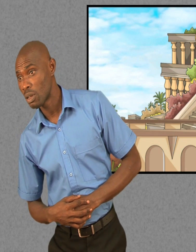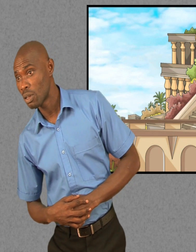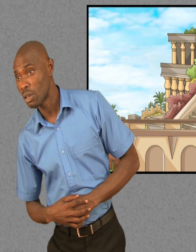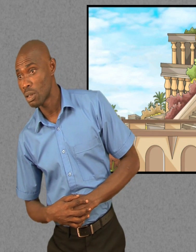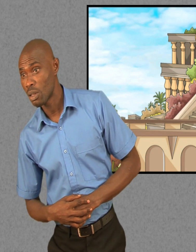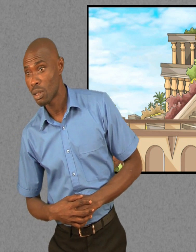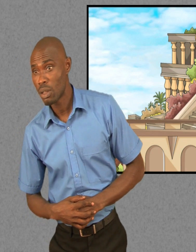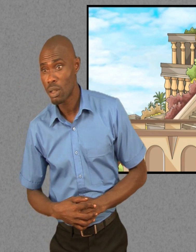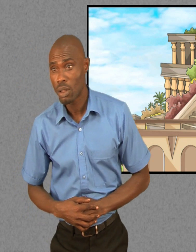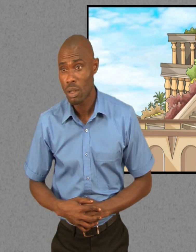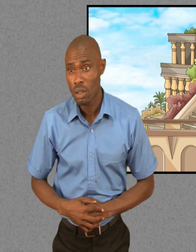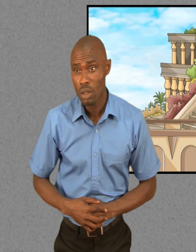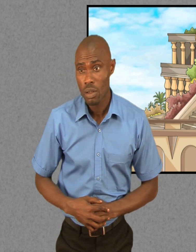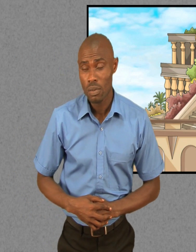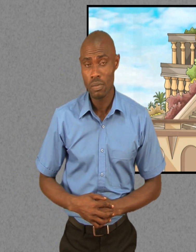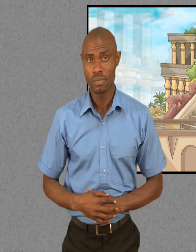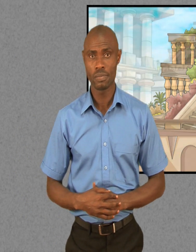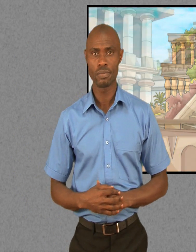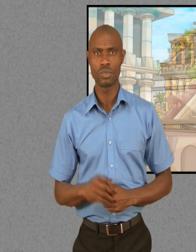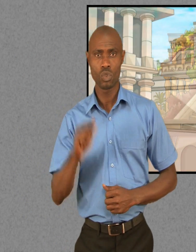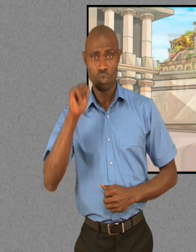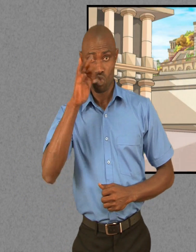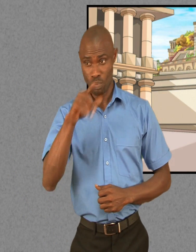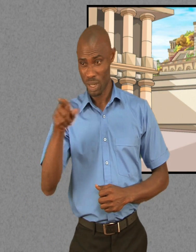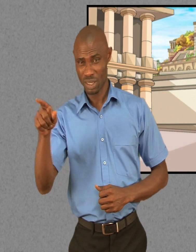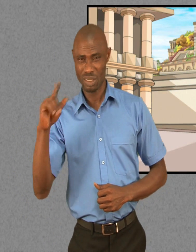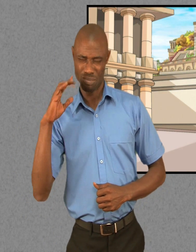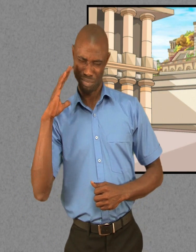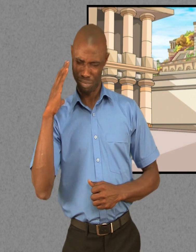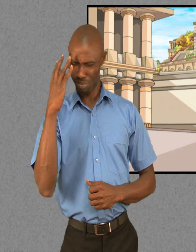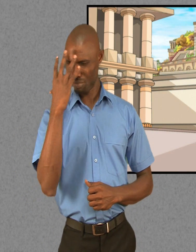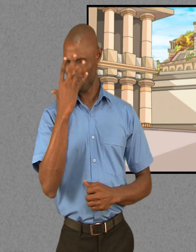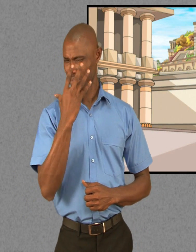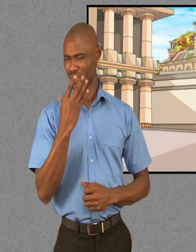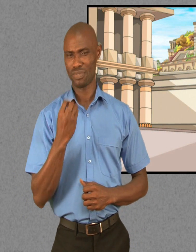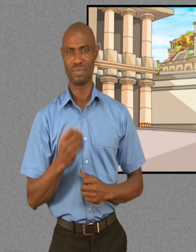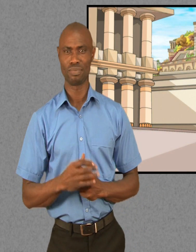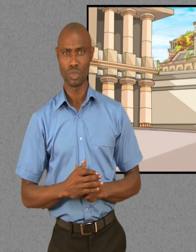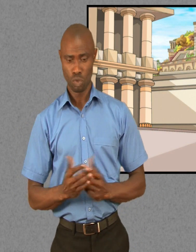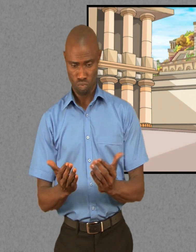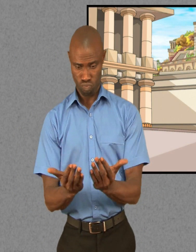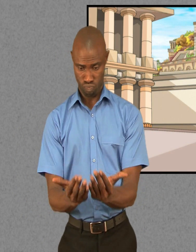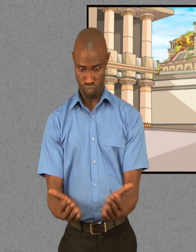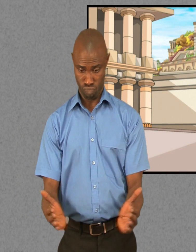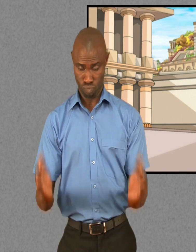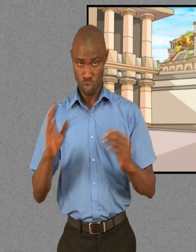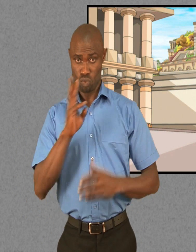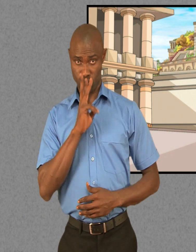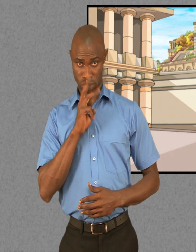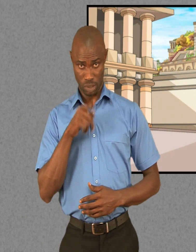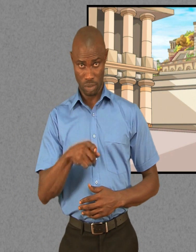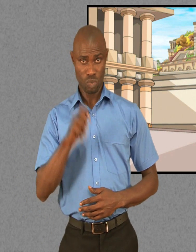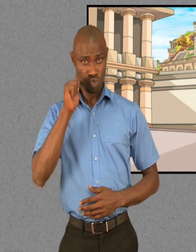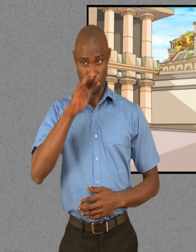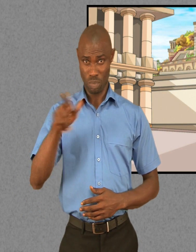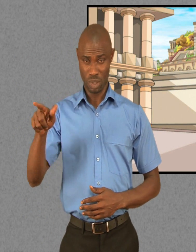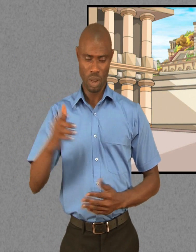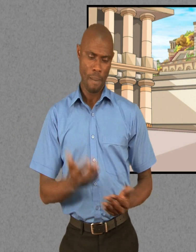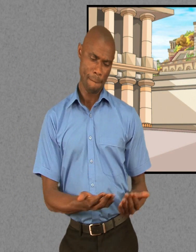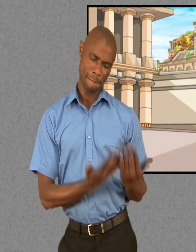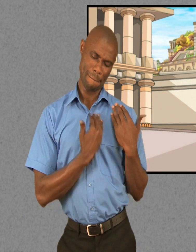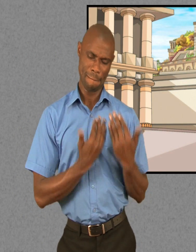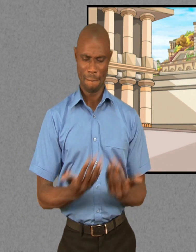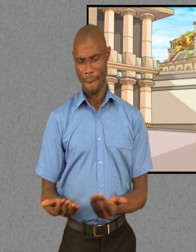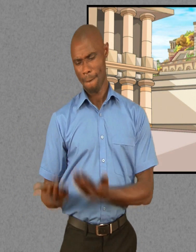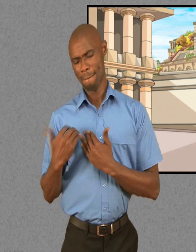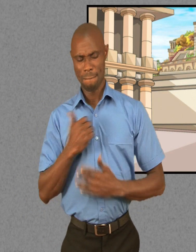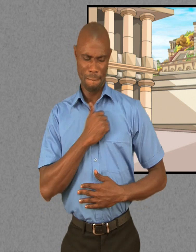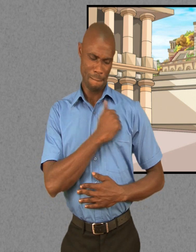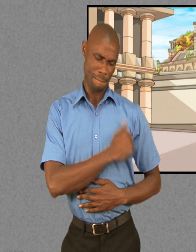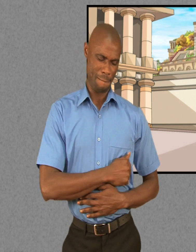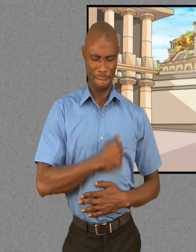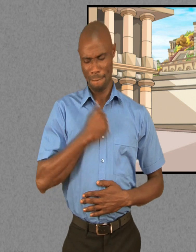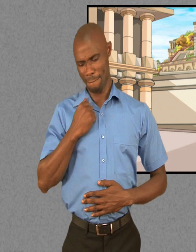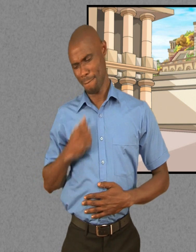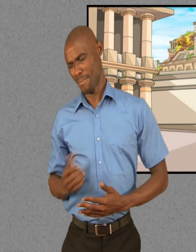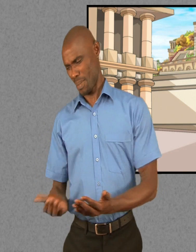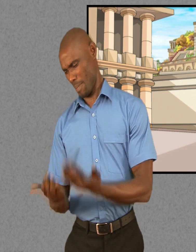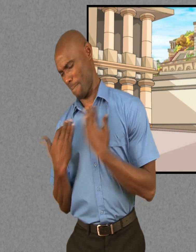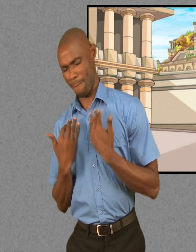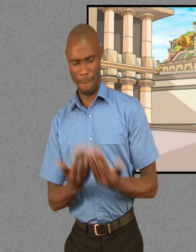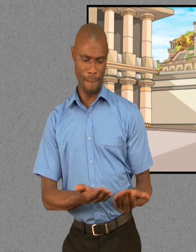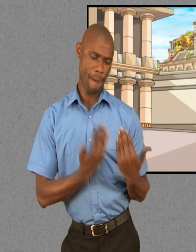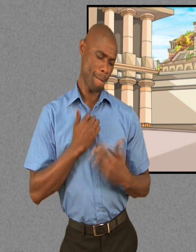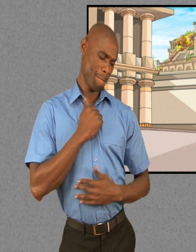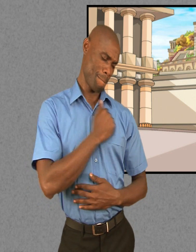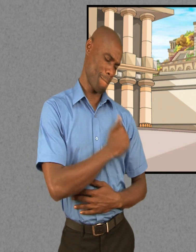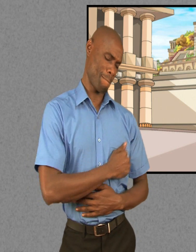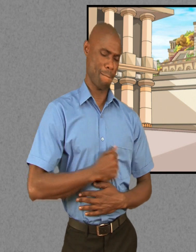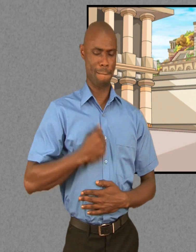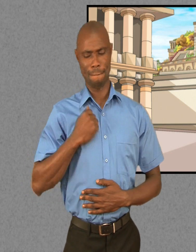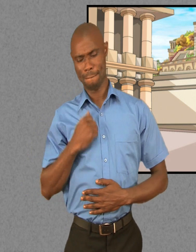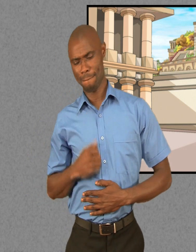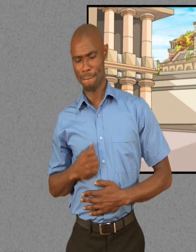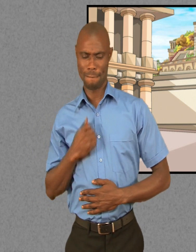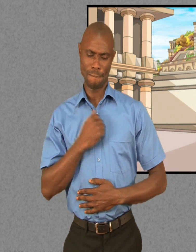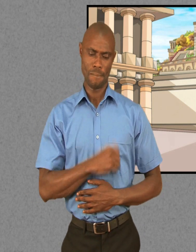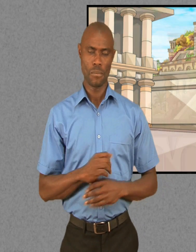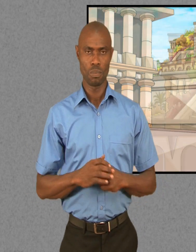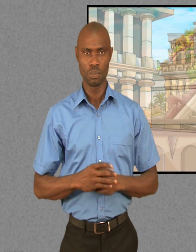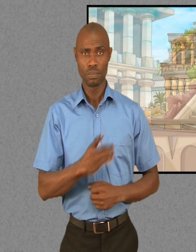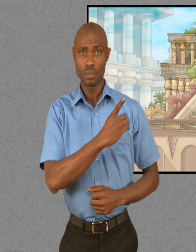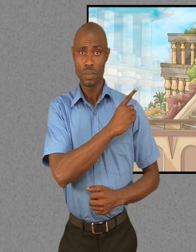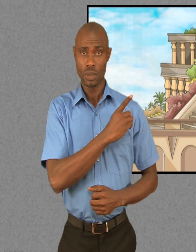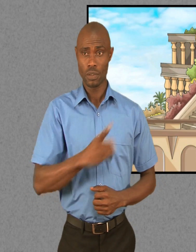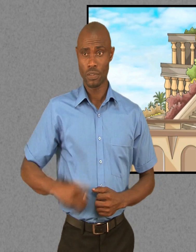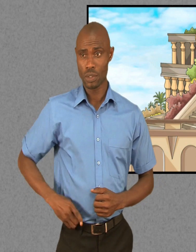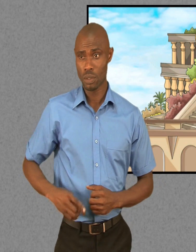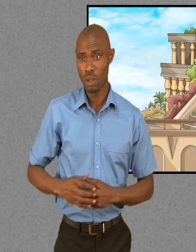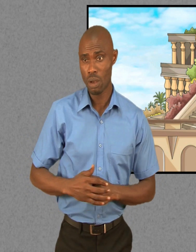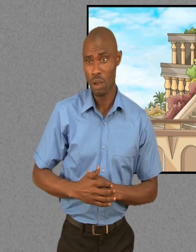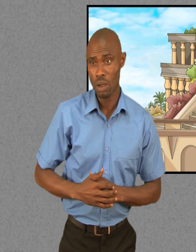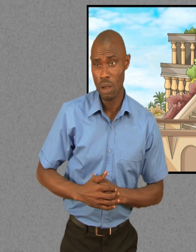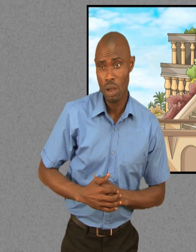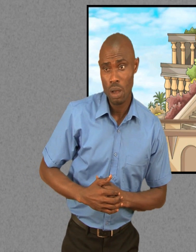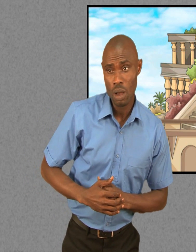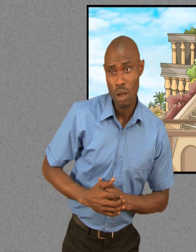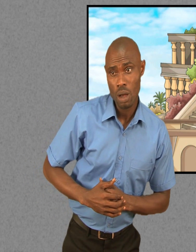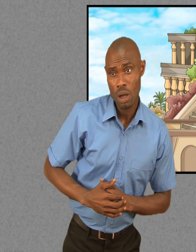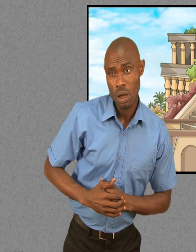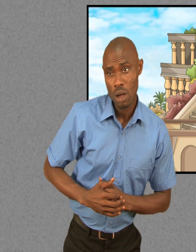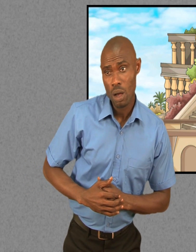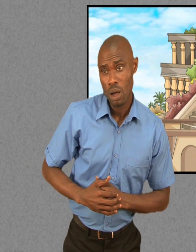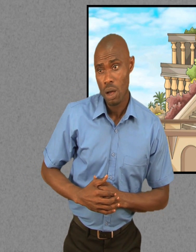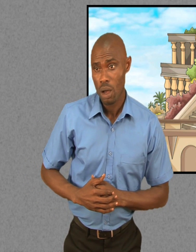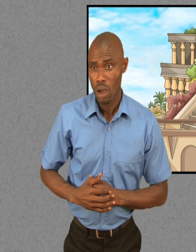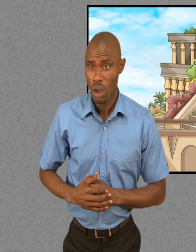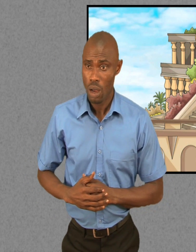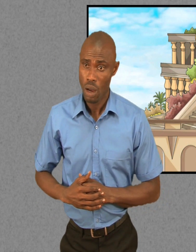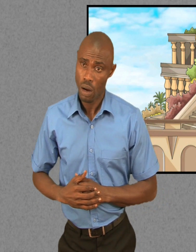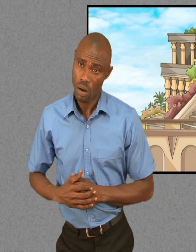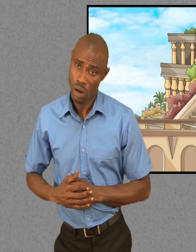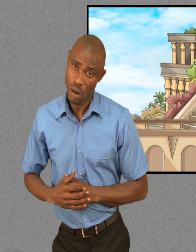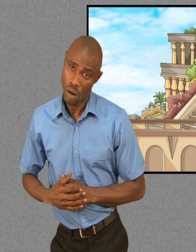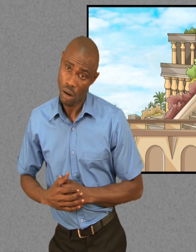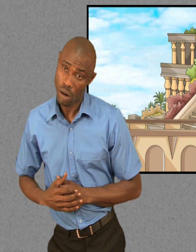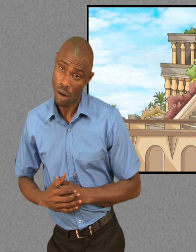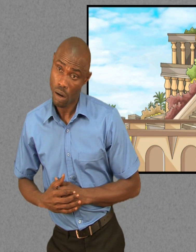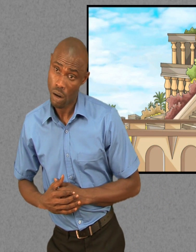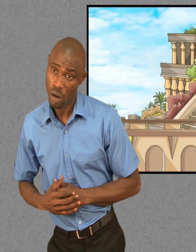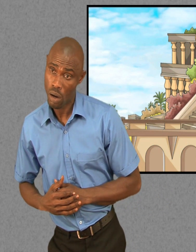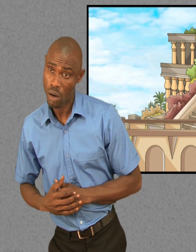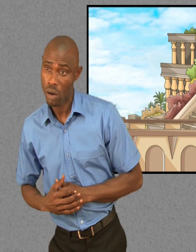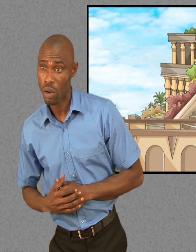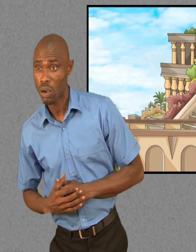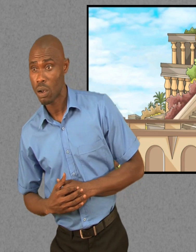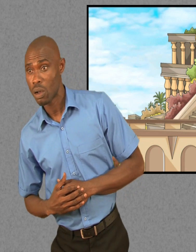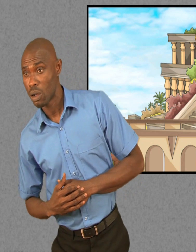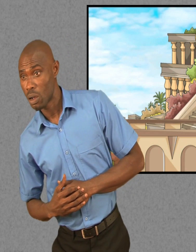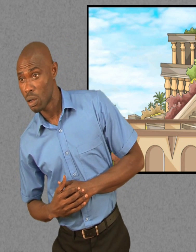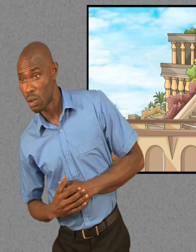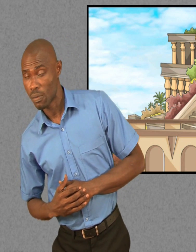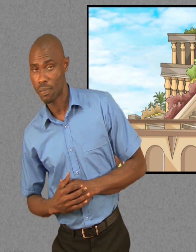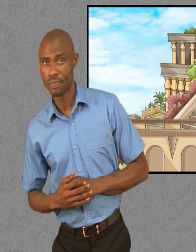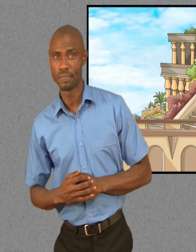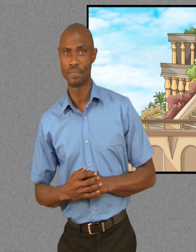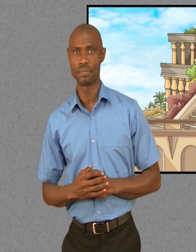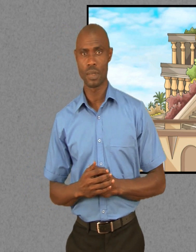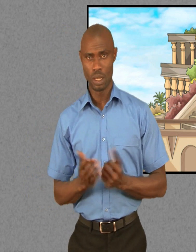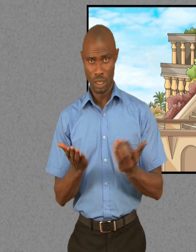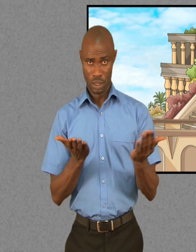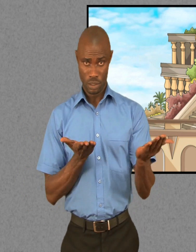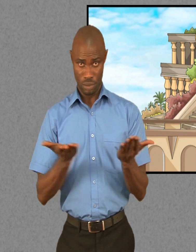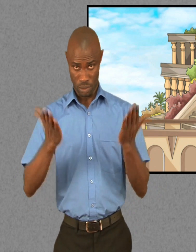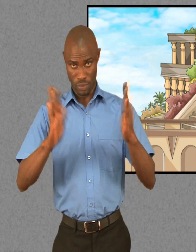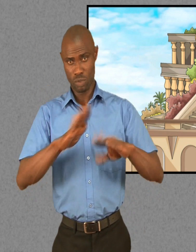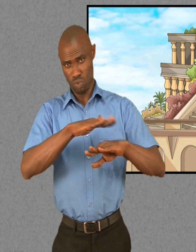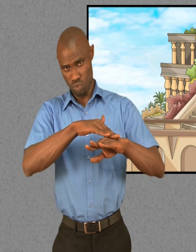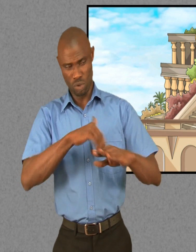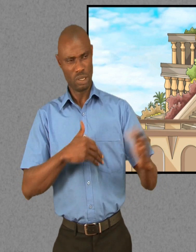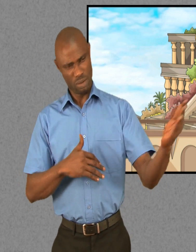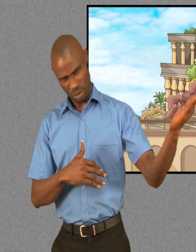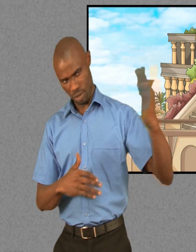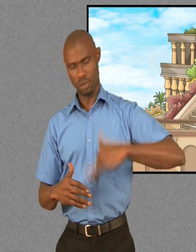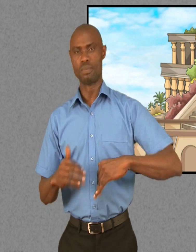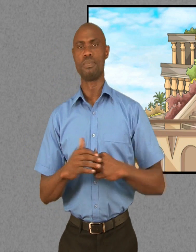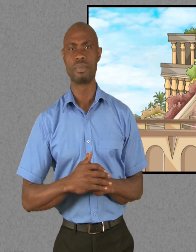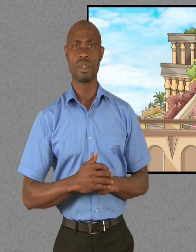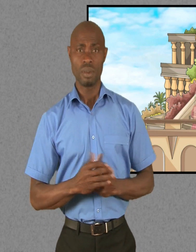And from the roof he saw a woman bathing—a very beautiful woman.